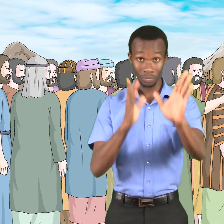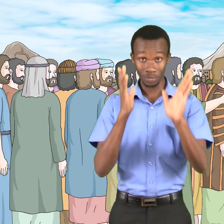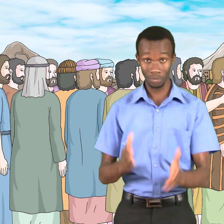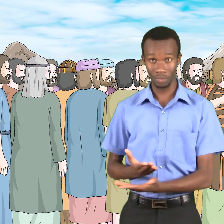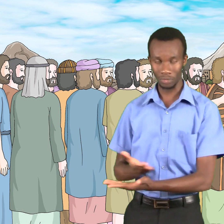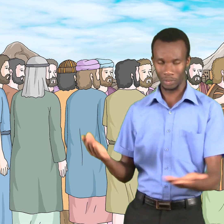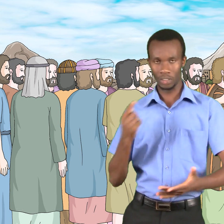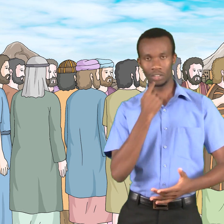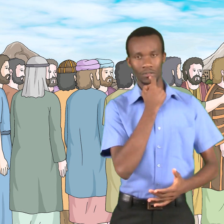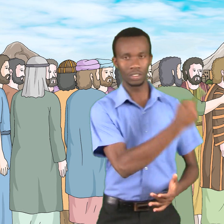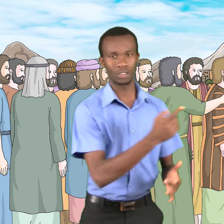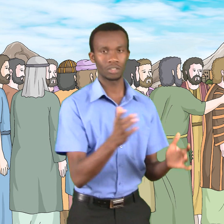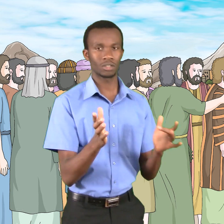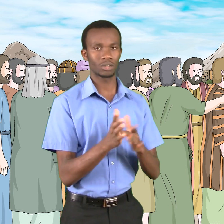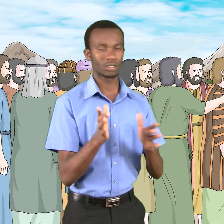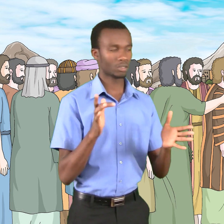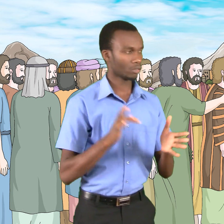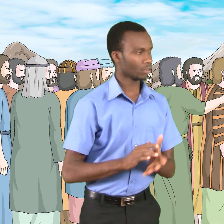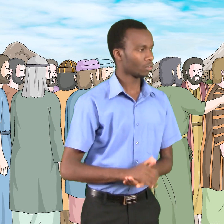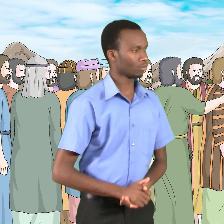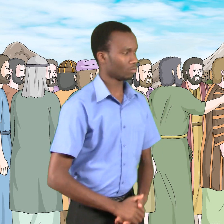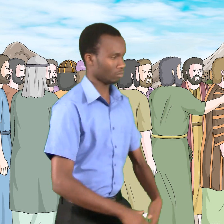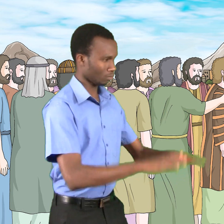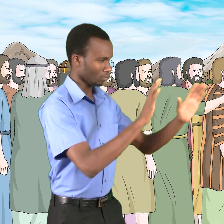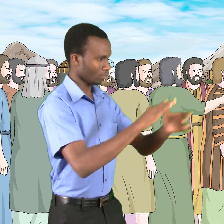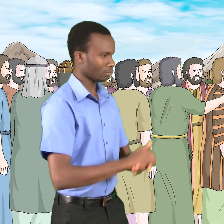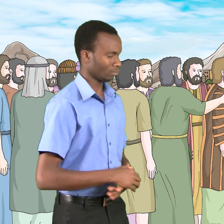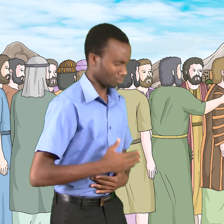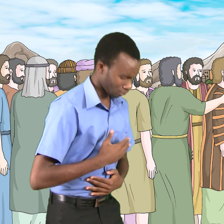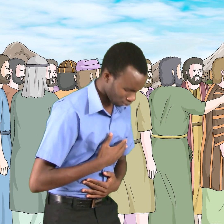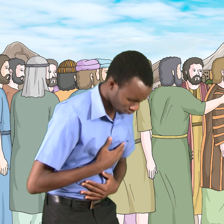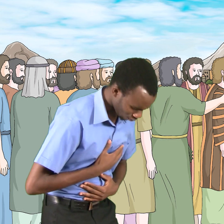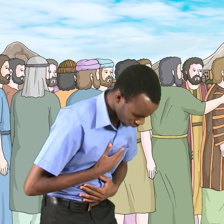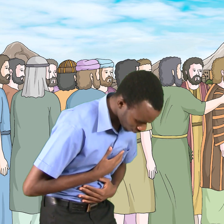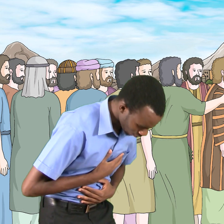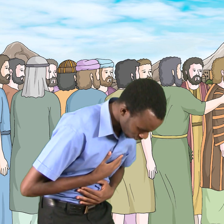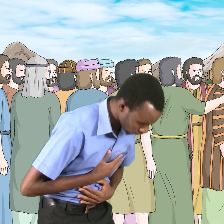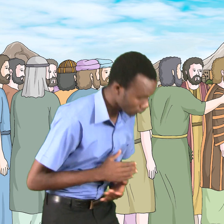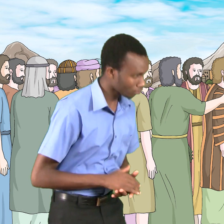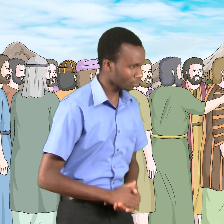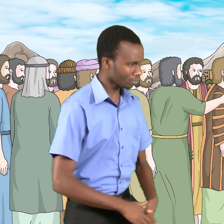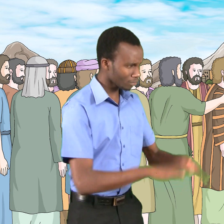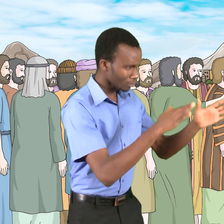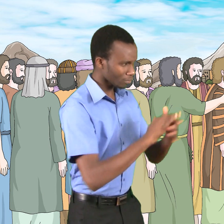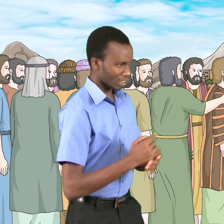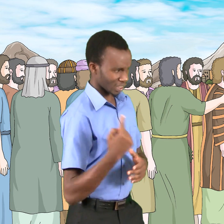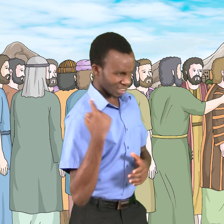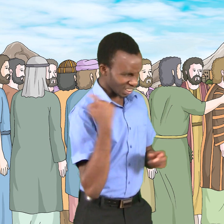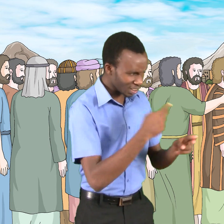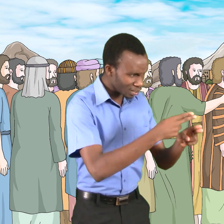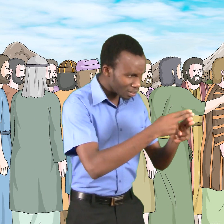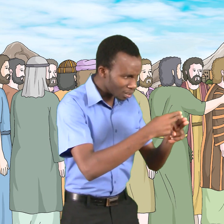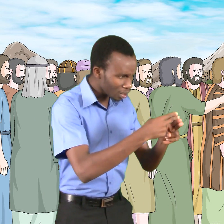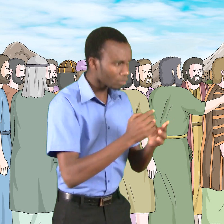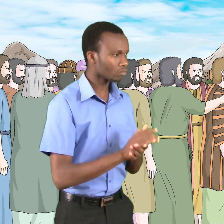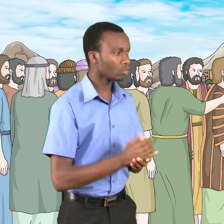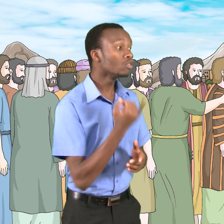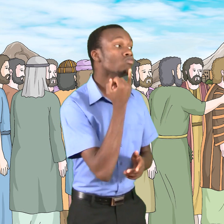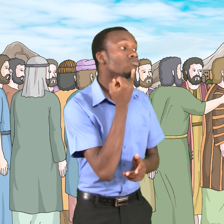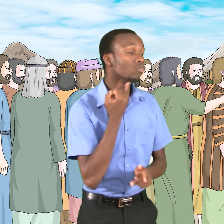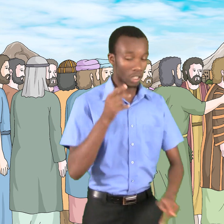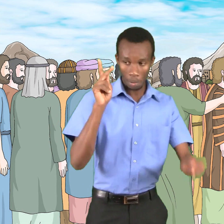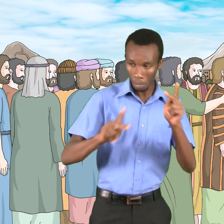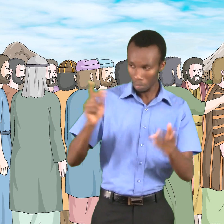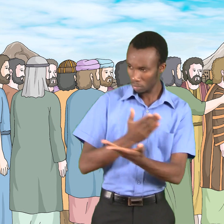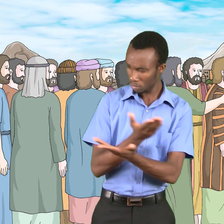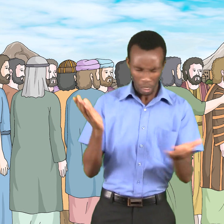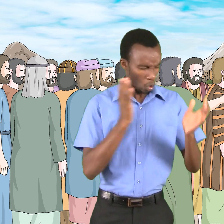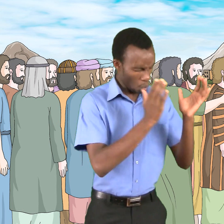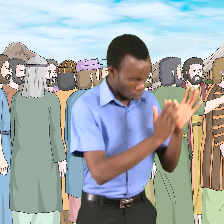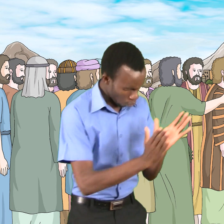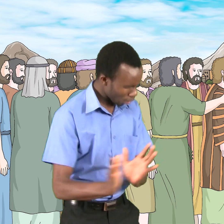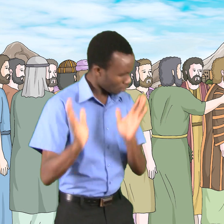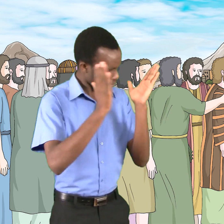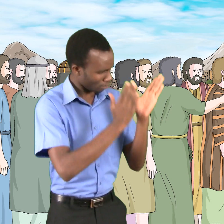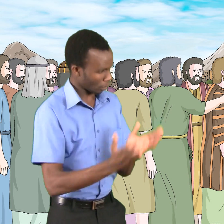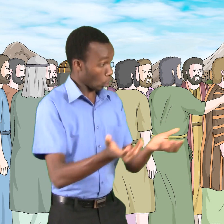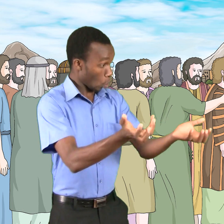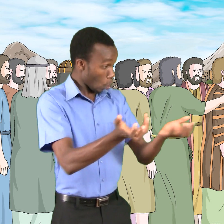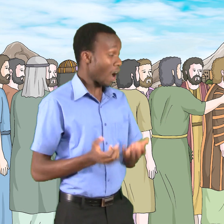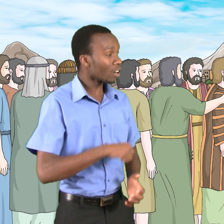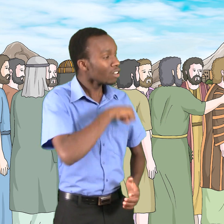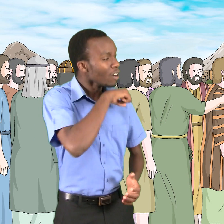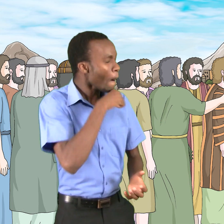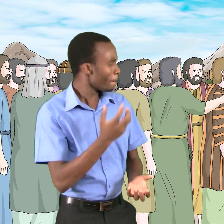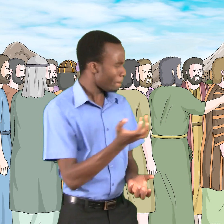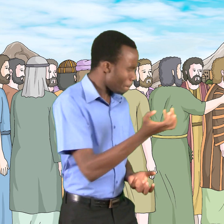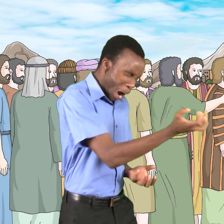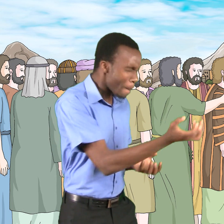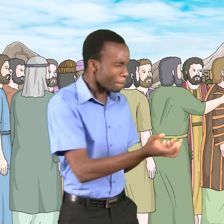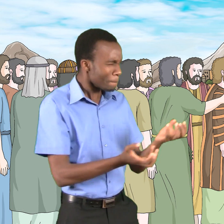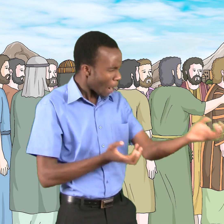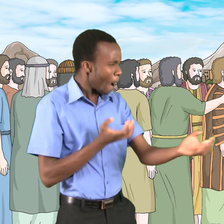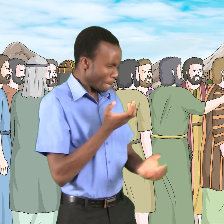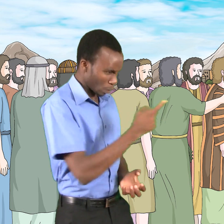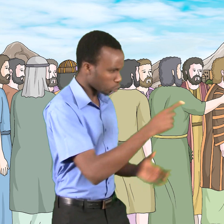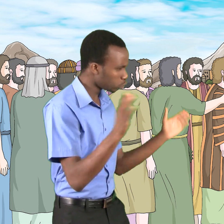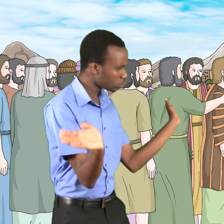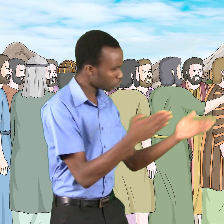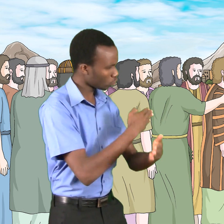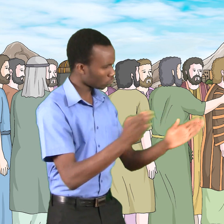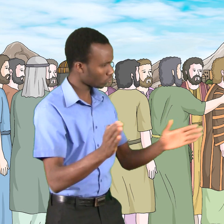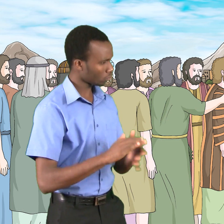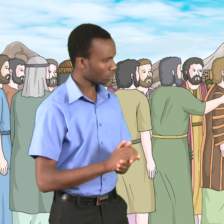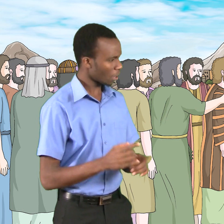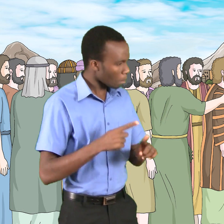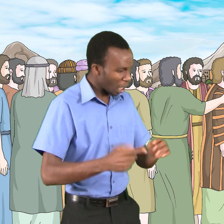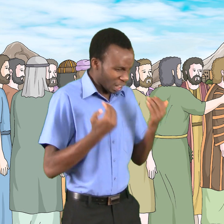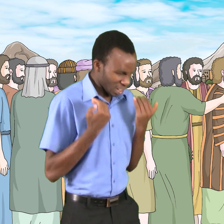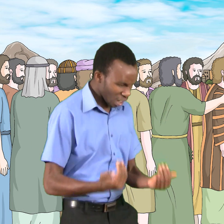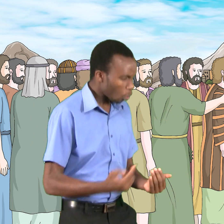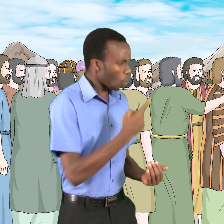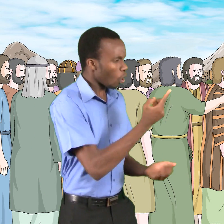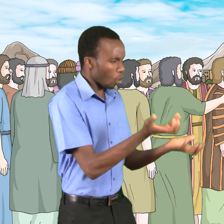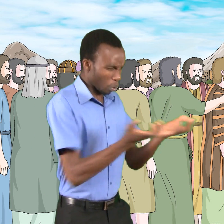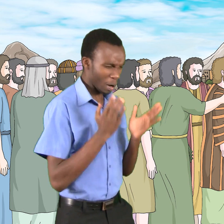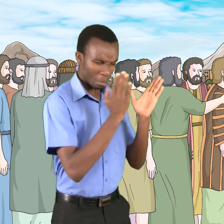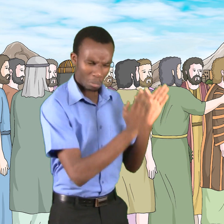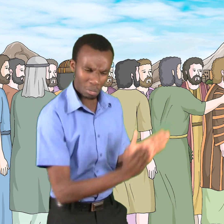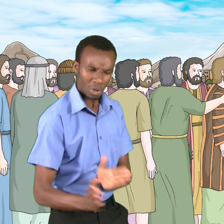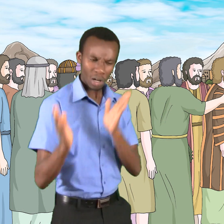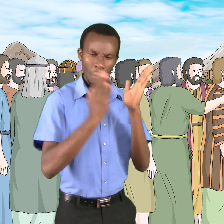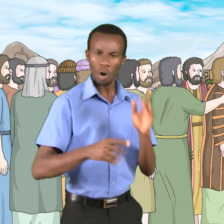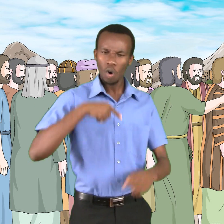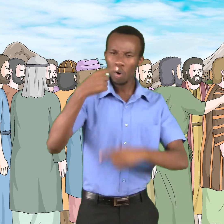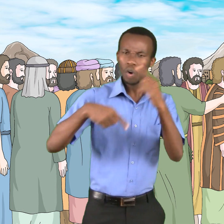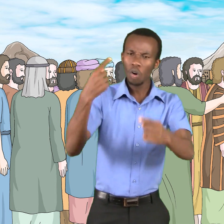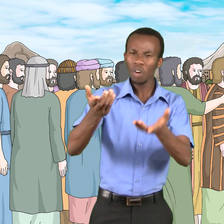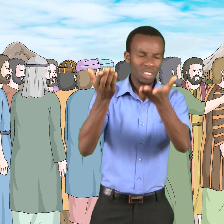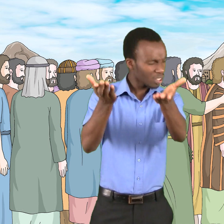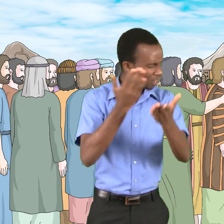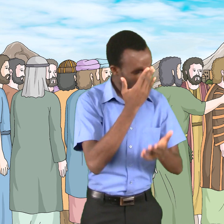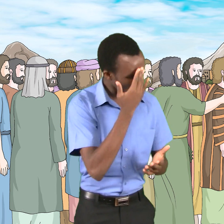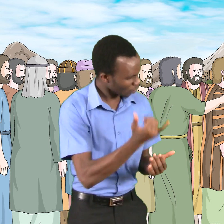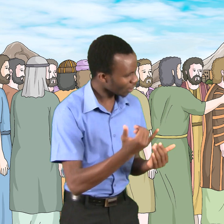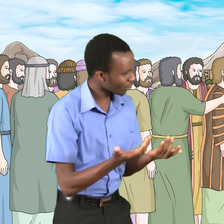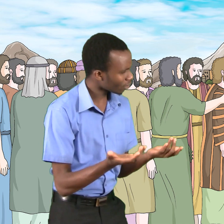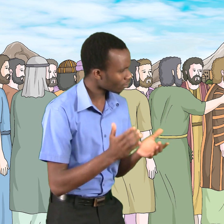“Rabbi,” they replied, “the Jews just tried to stone You, and You are going back there?”